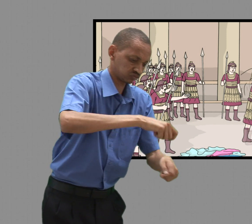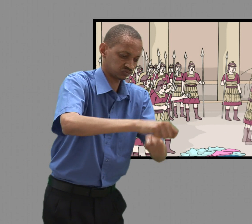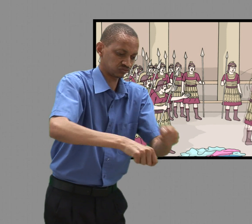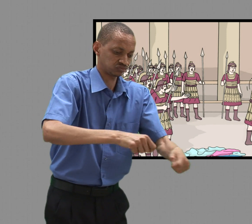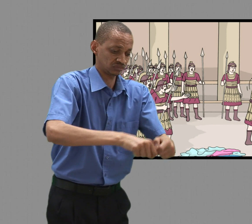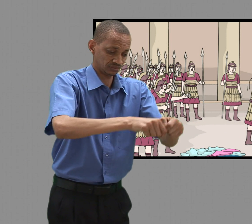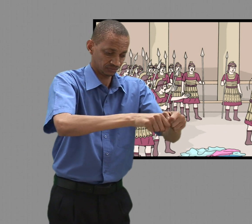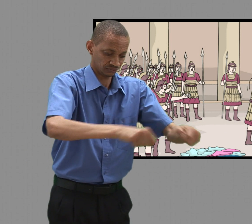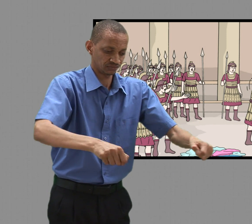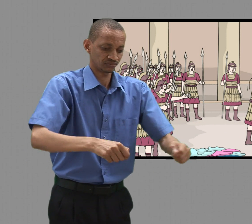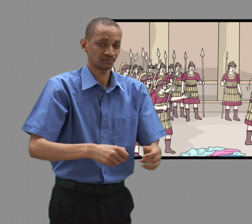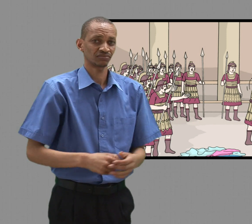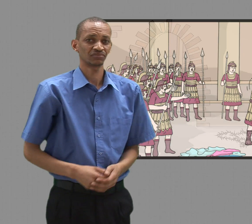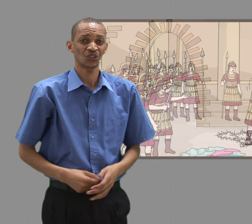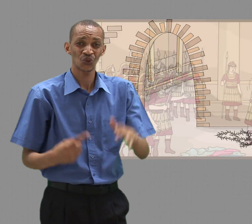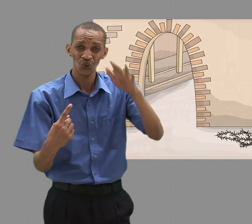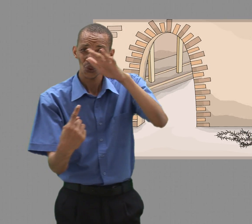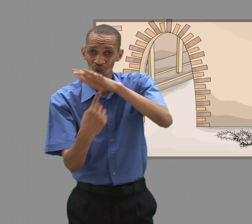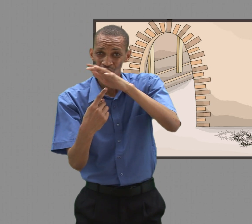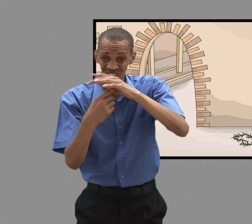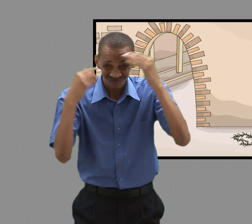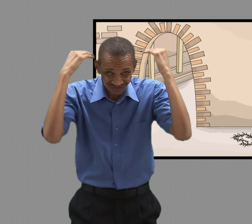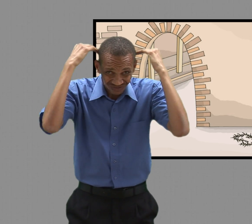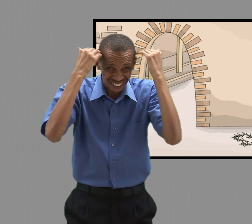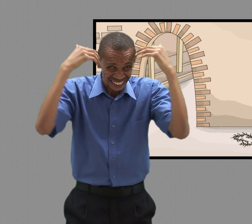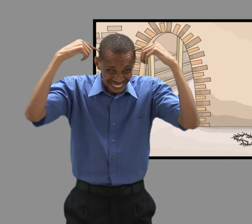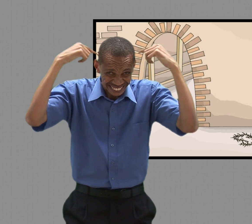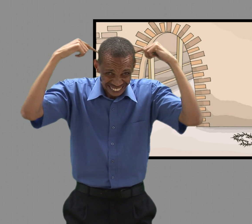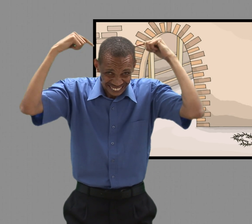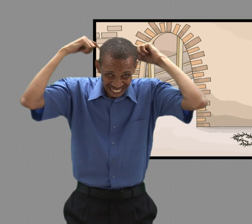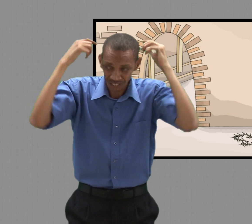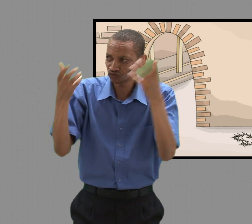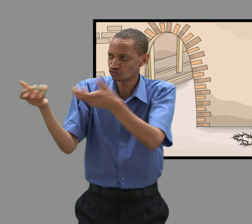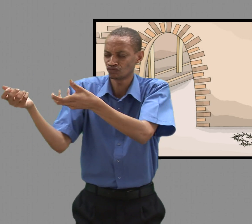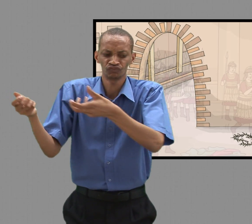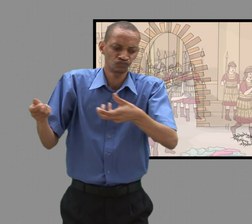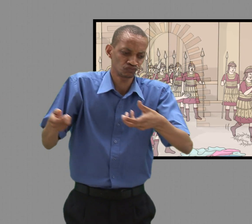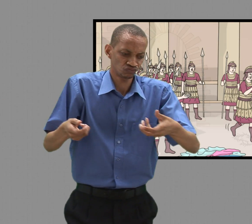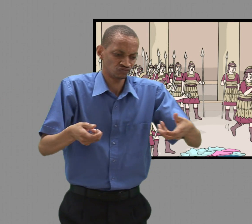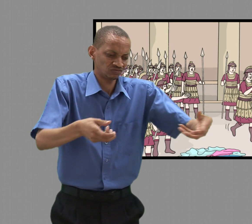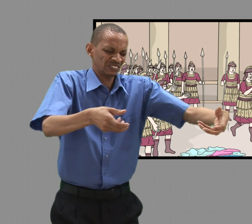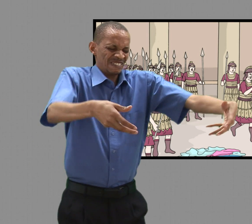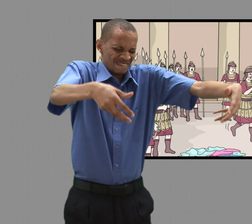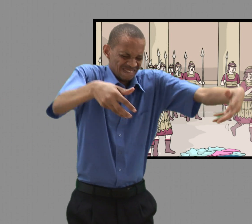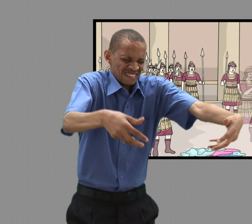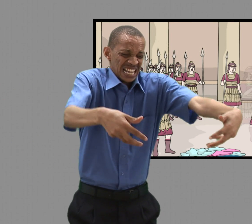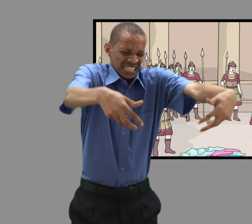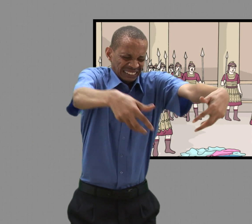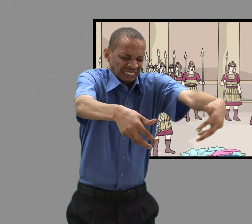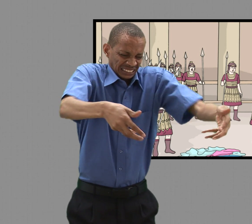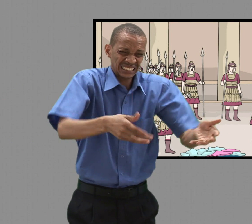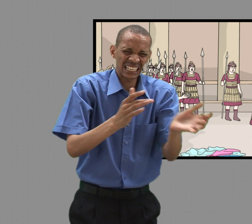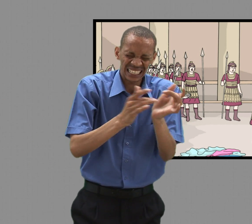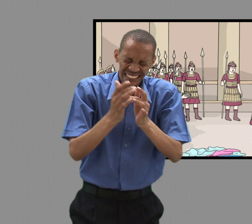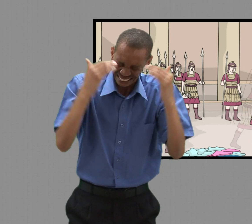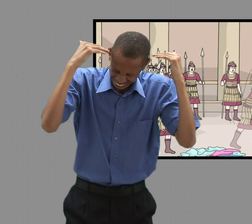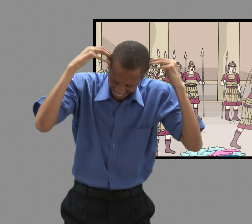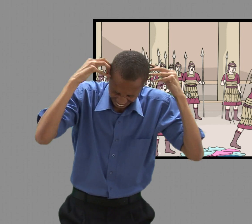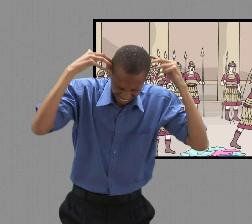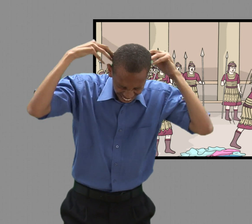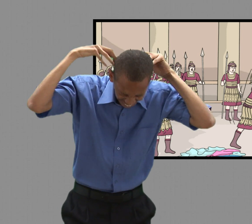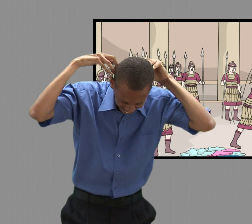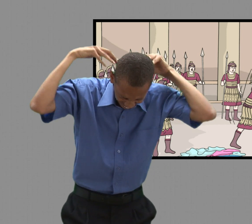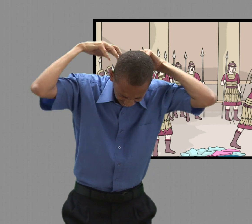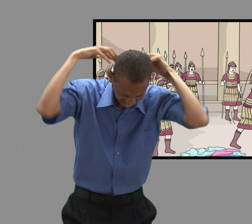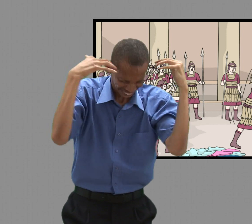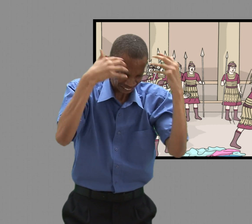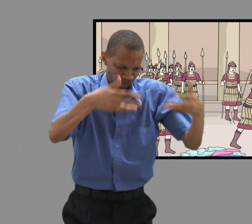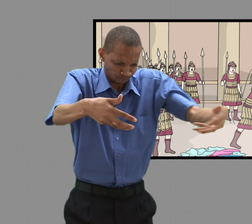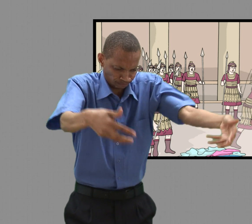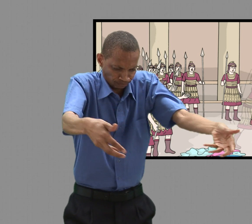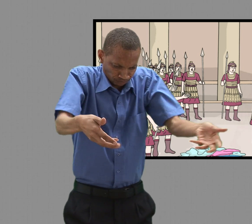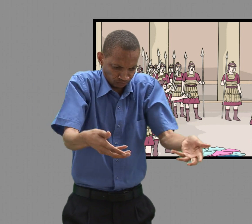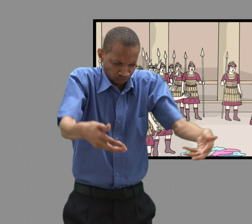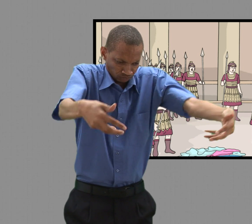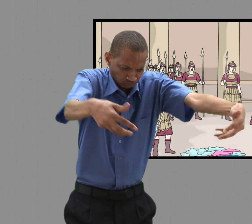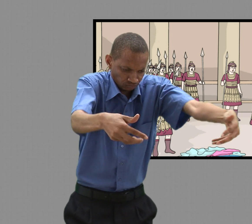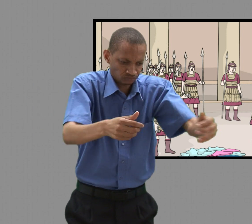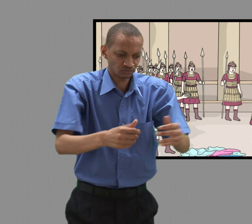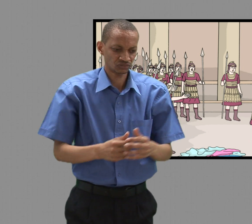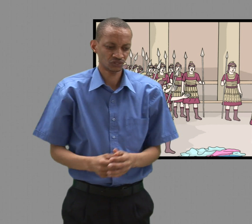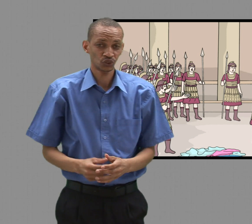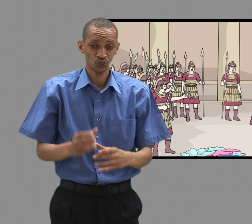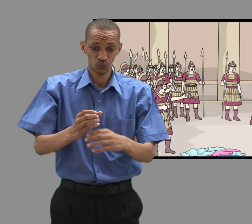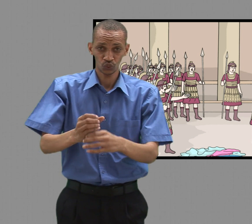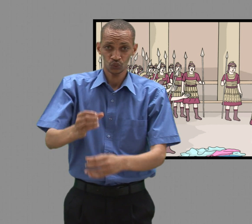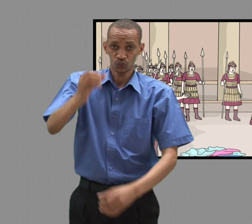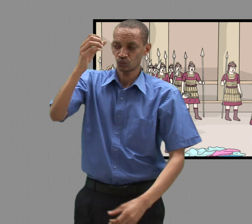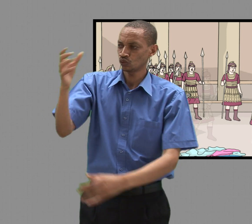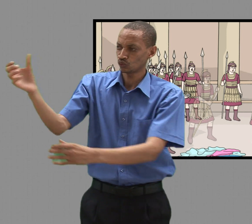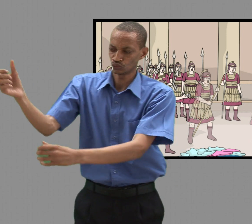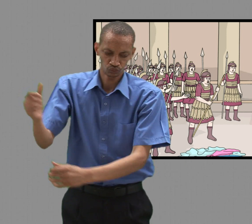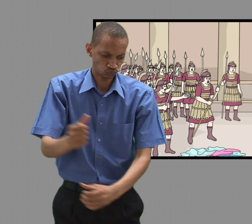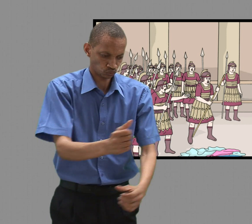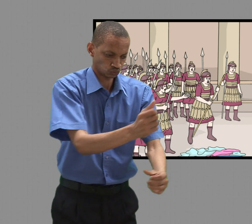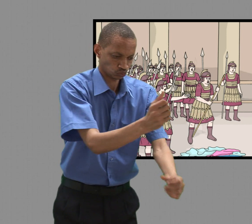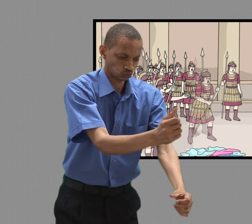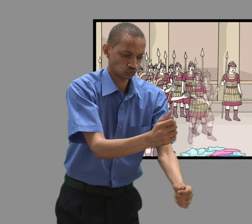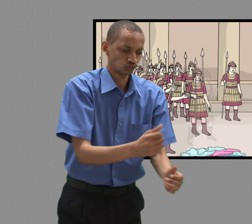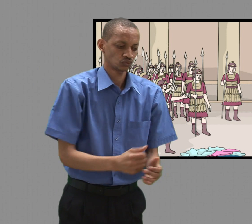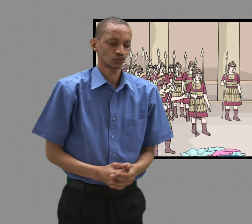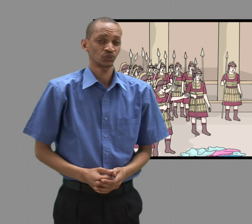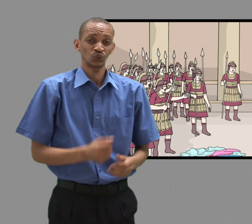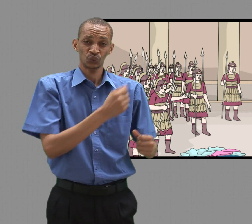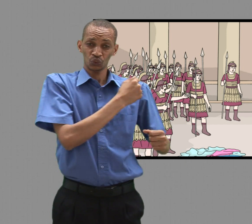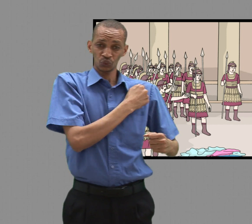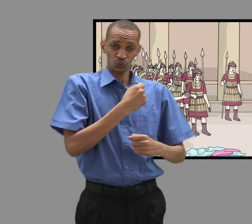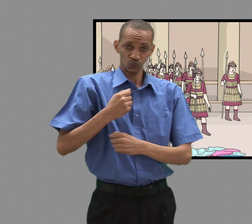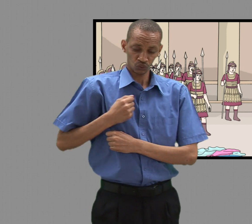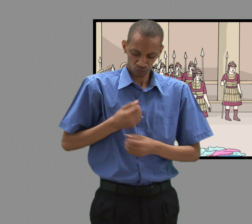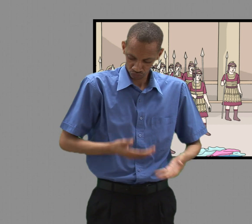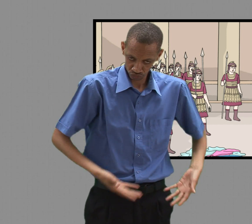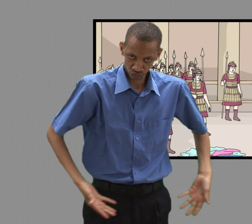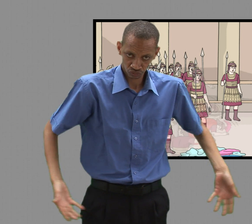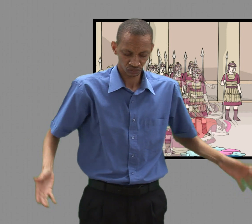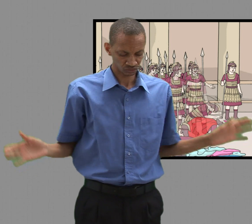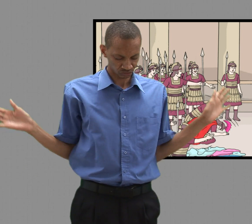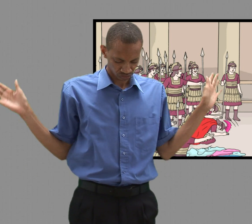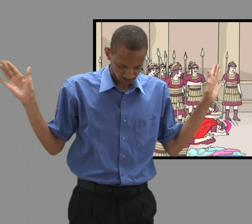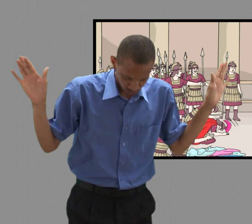And they twisted together a crown of thorns and set it on His head.